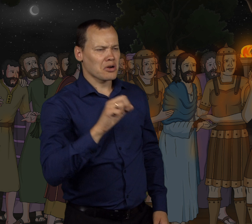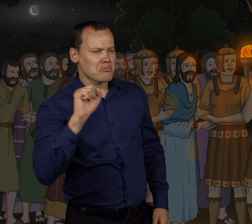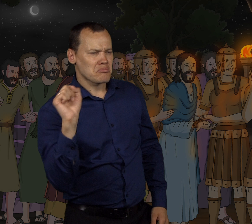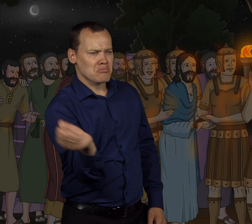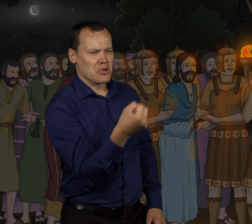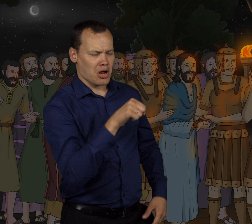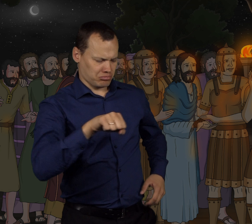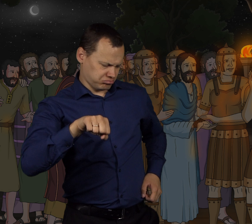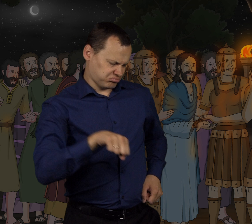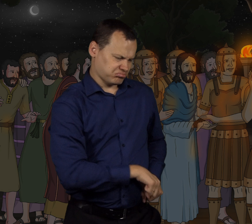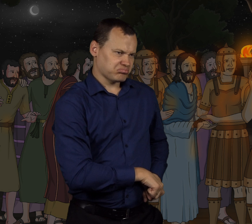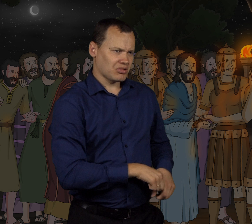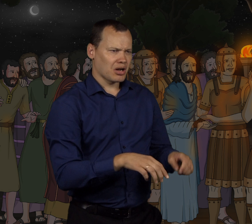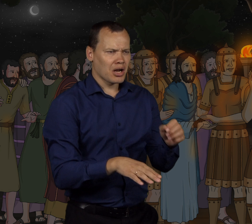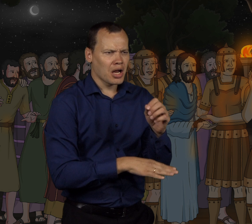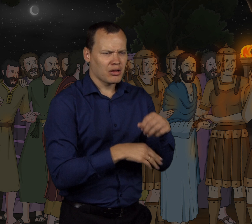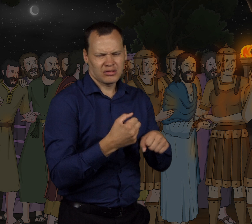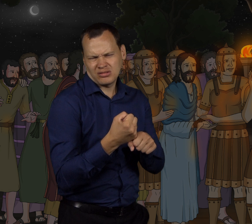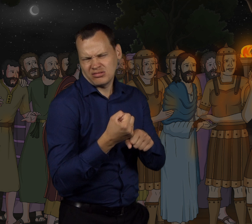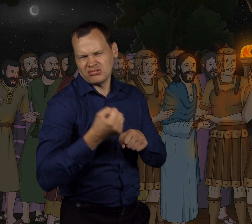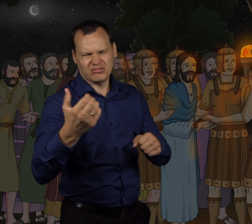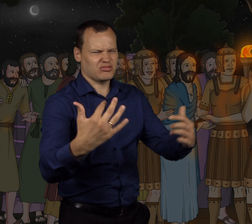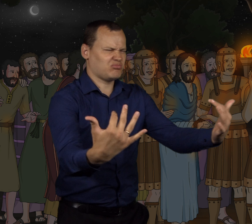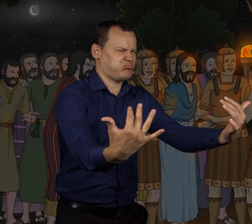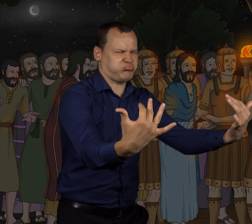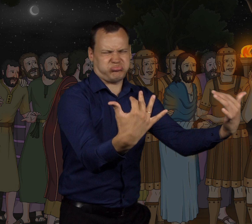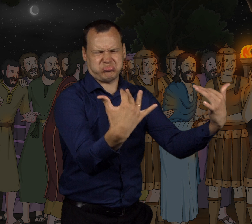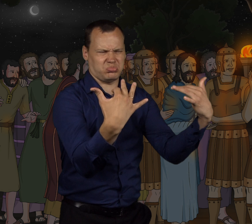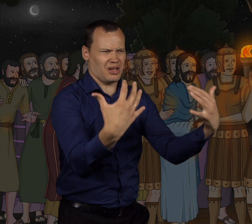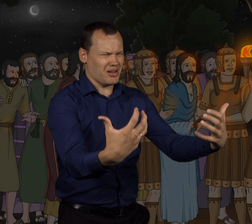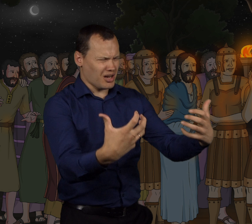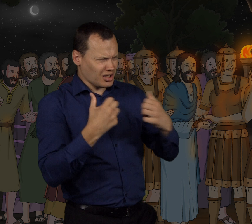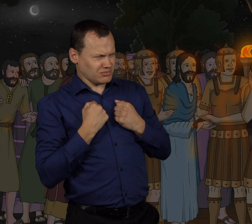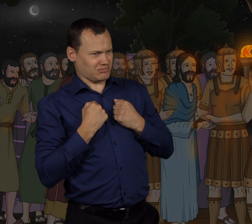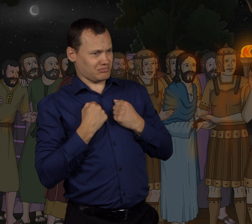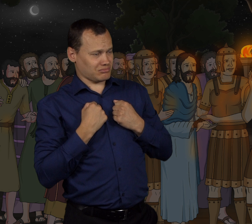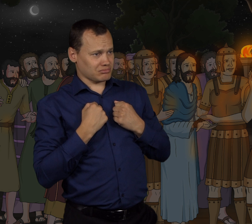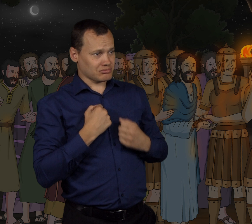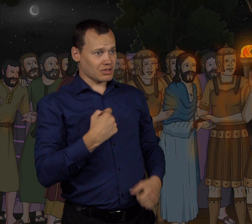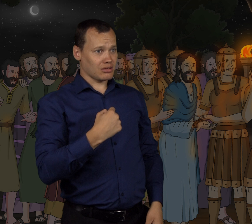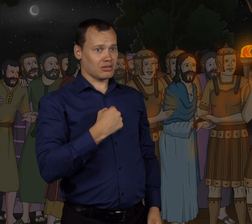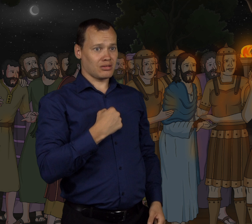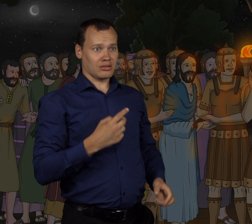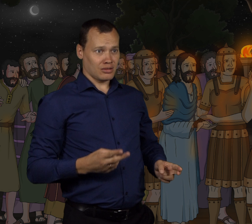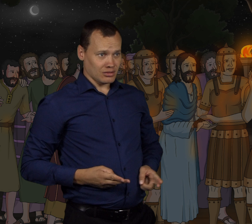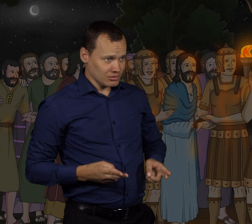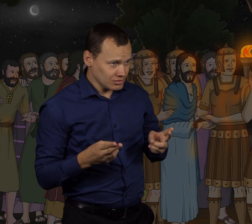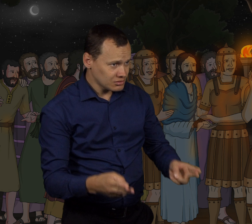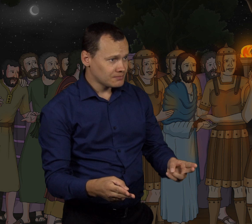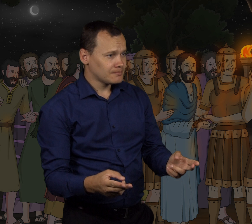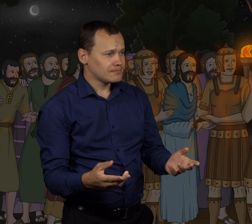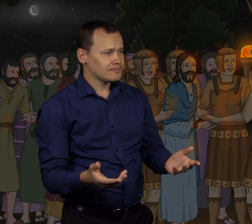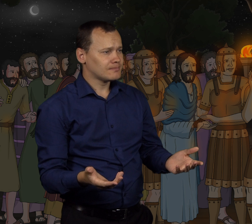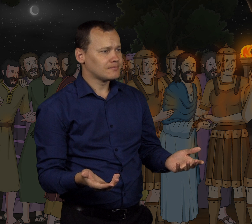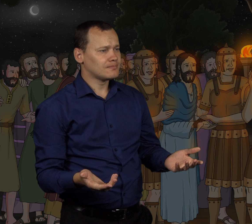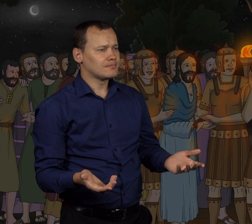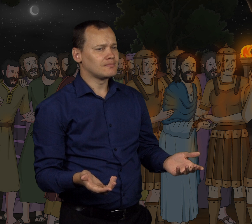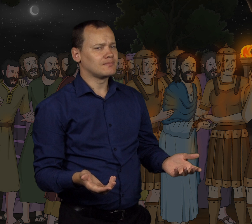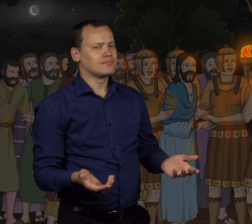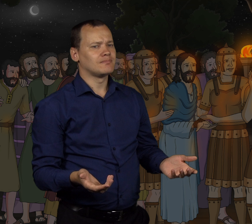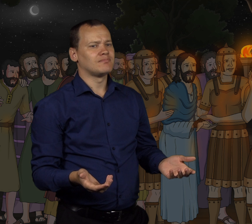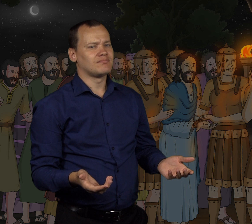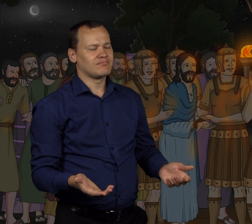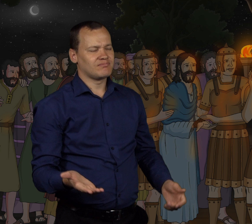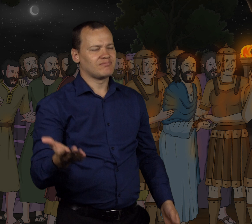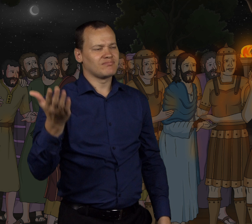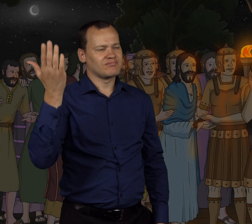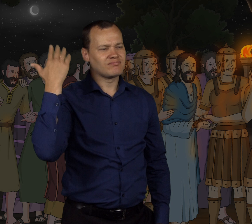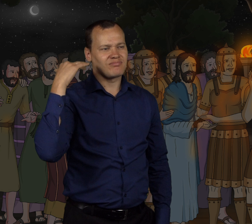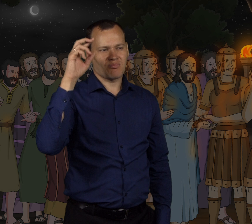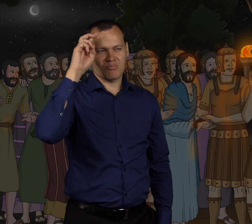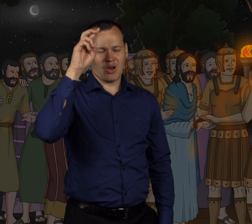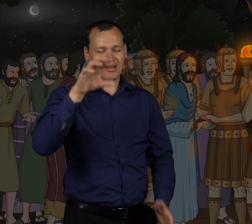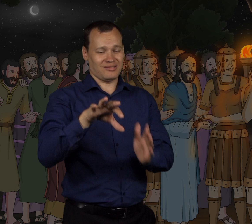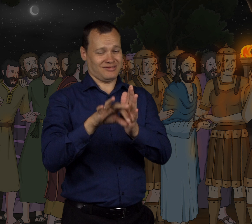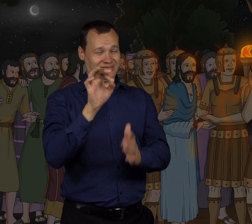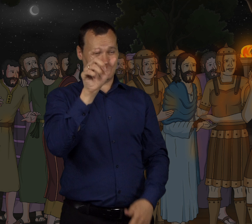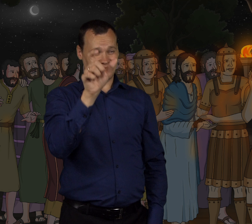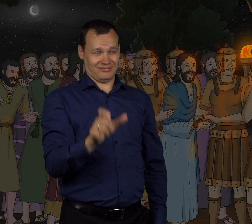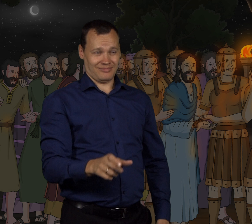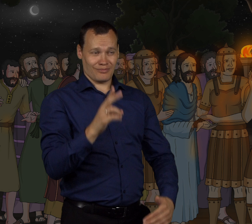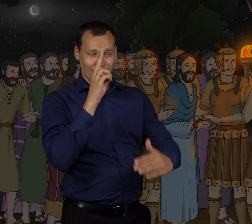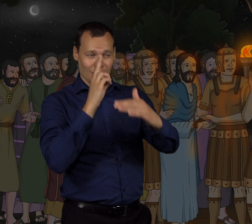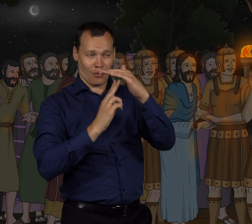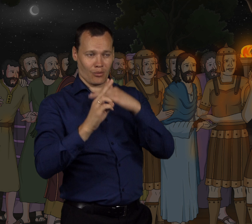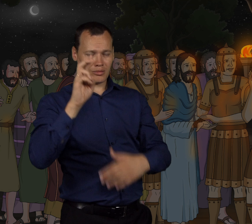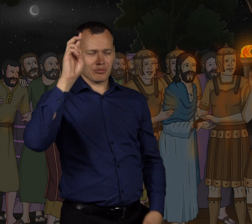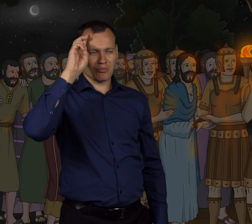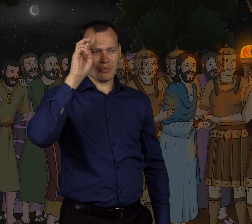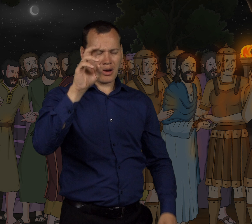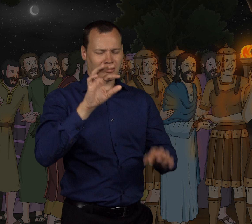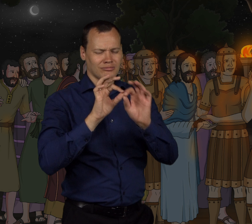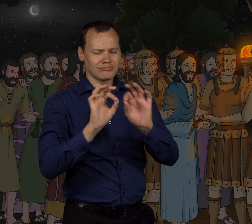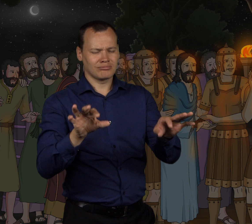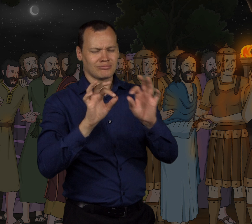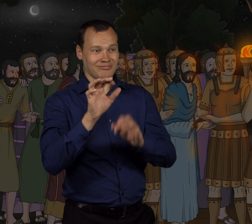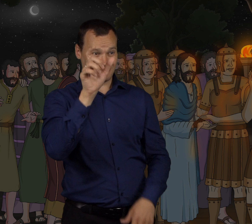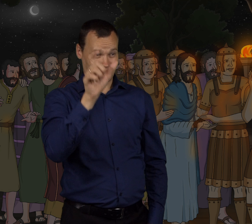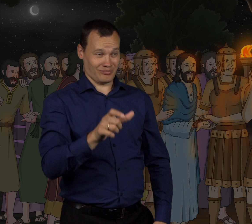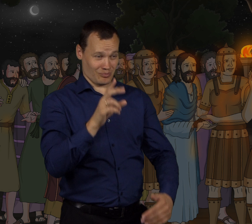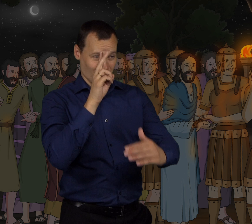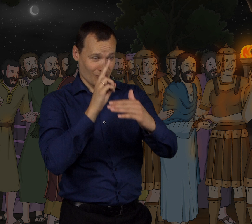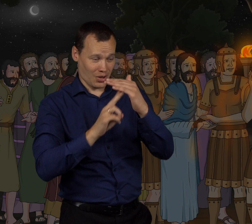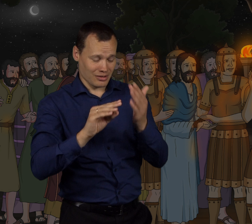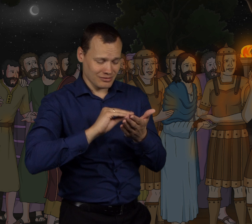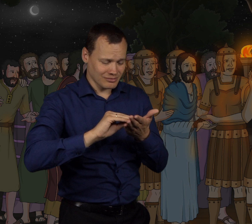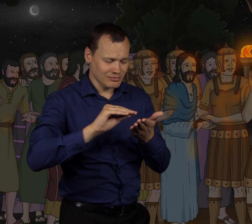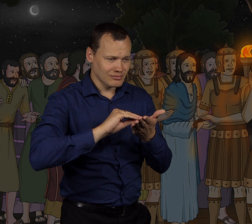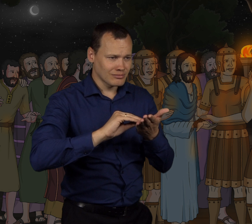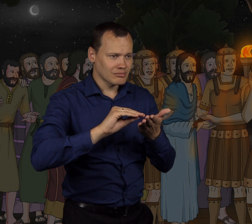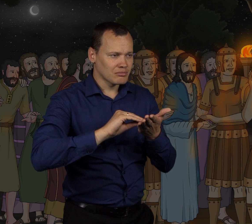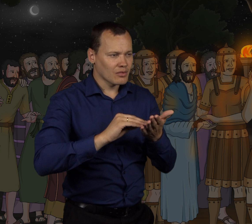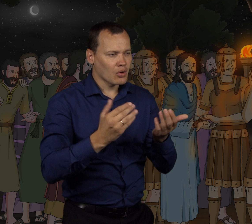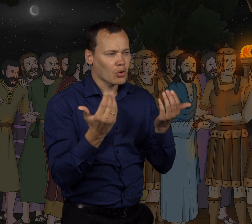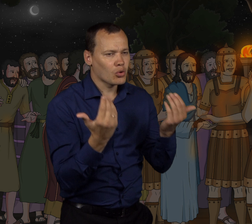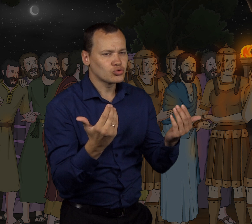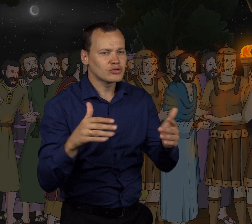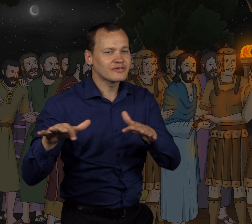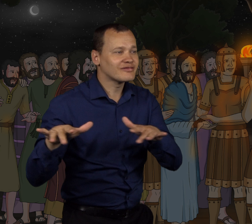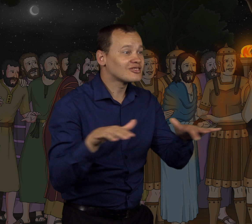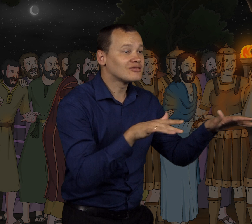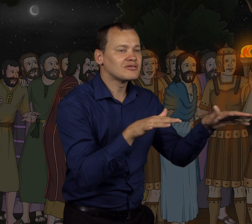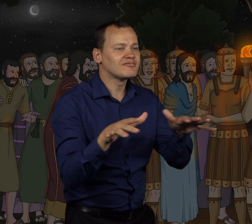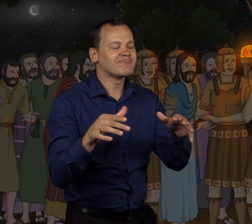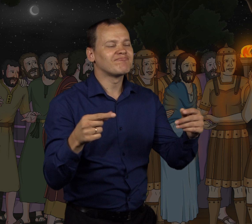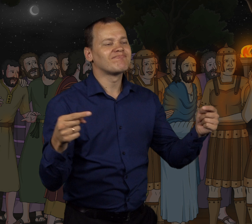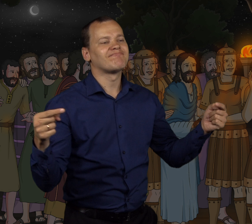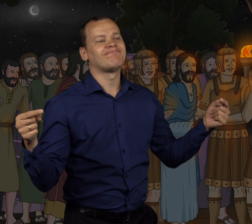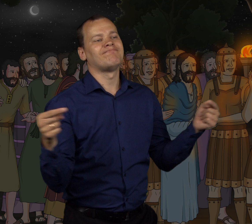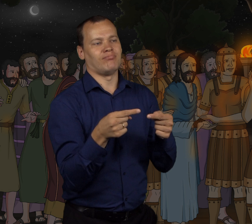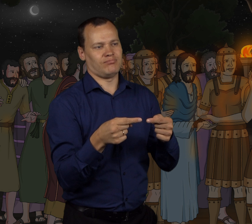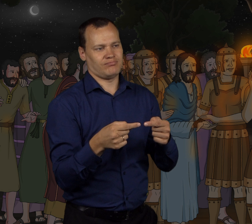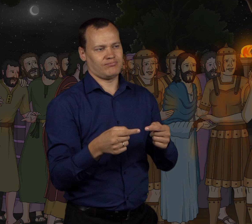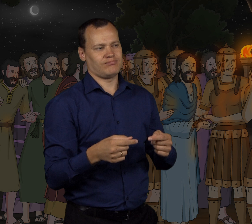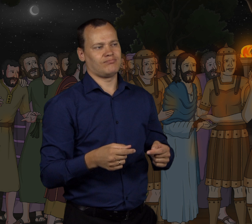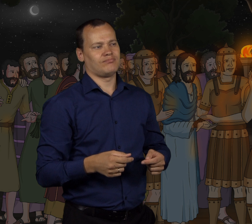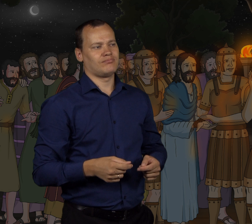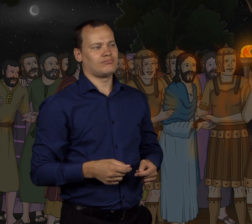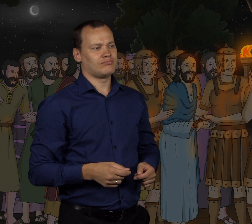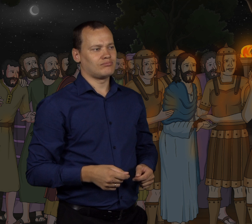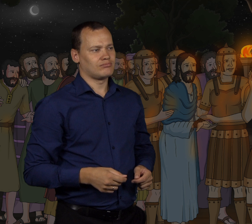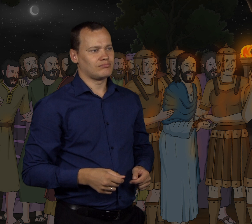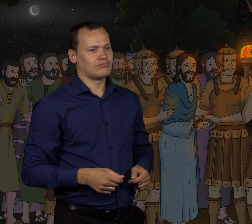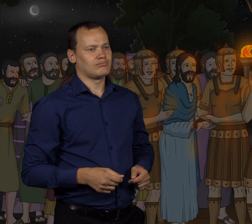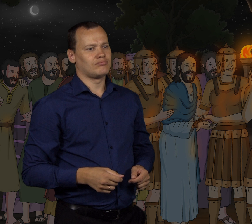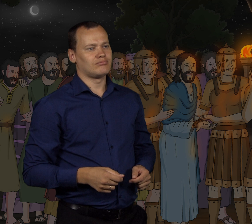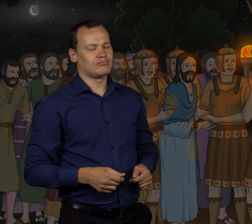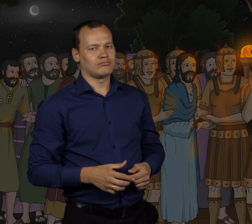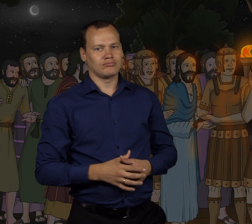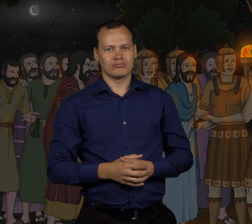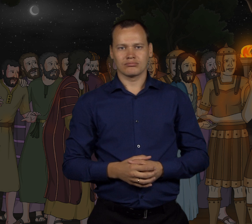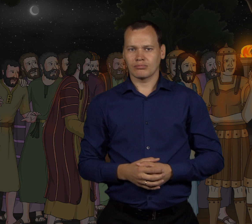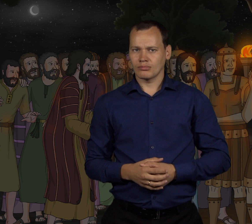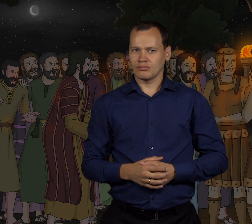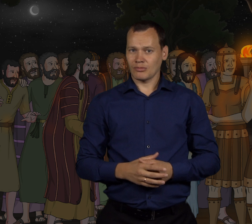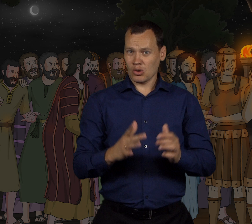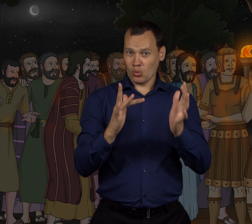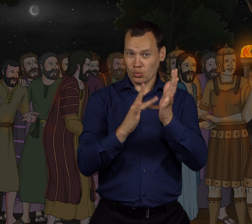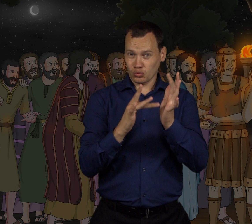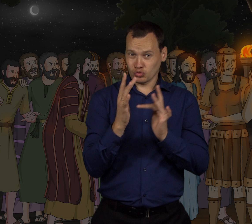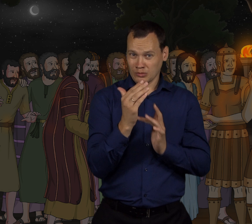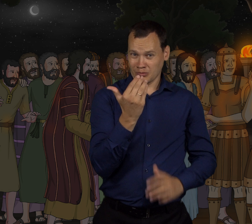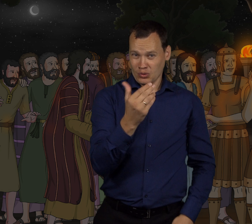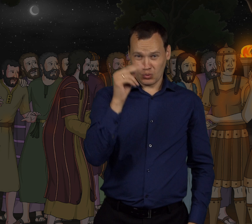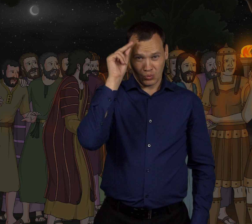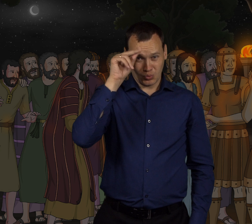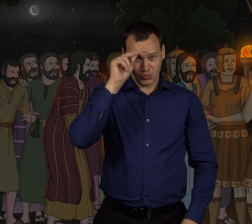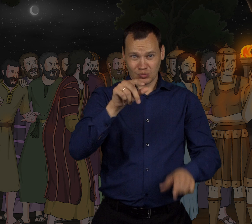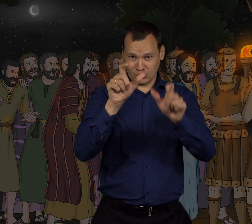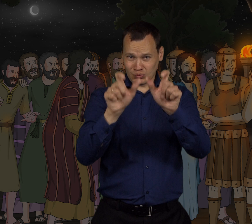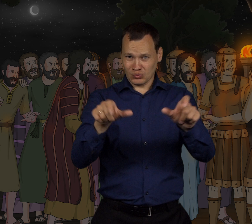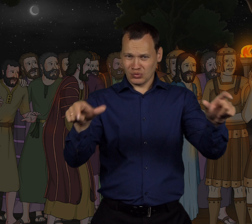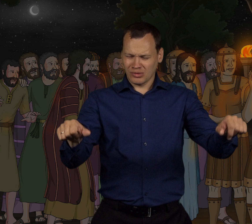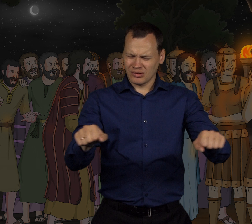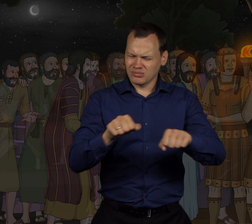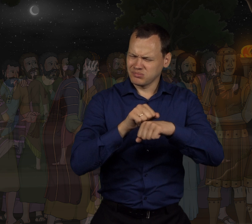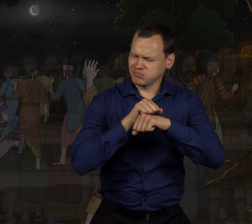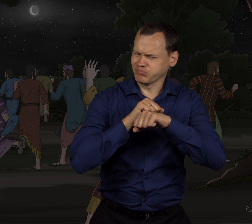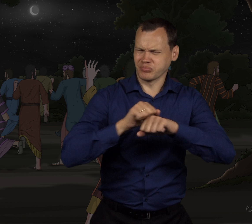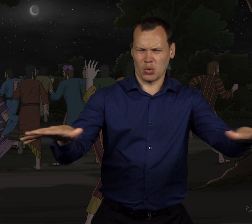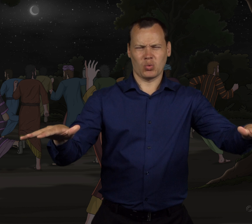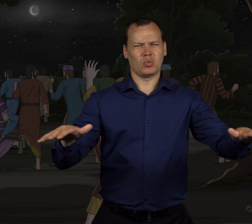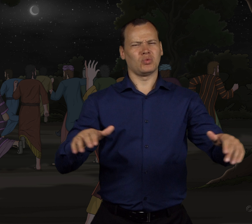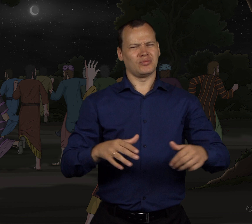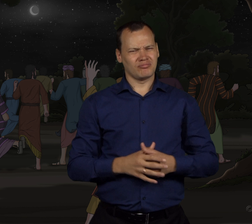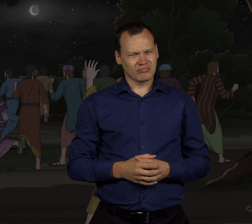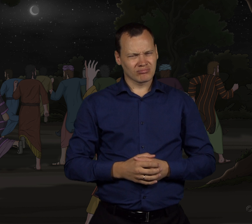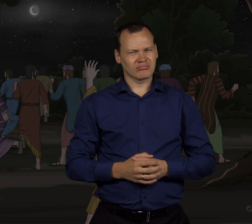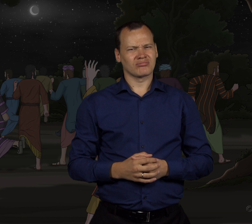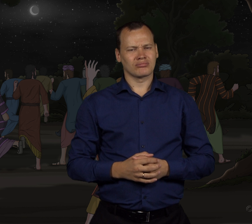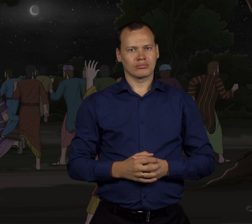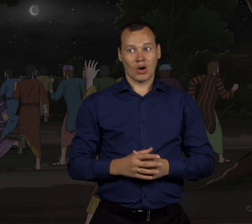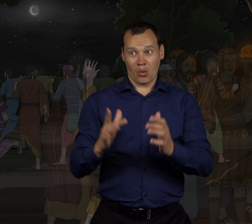Every day I sat teaching in the temple courts, and you did not arrest Me. But this has all happened so that the writings of the prophets would be fulfilled.”